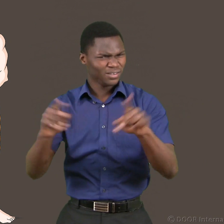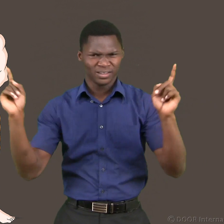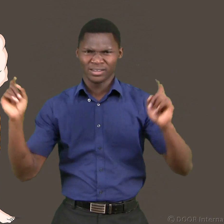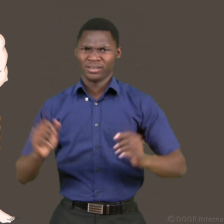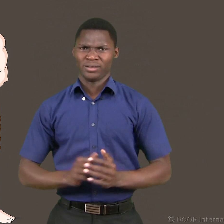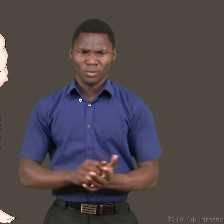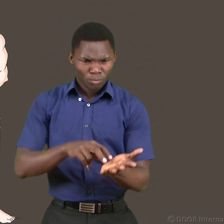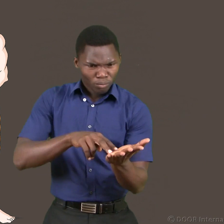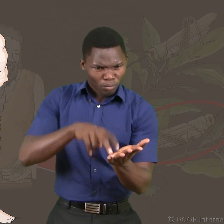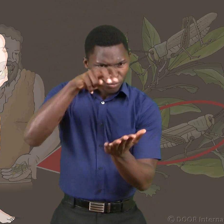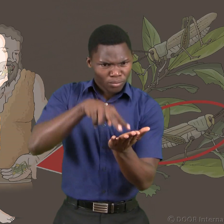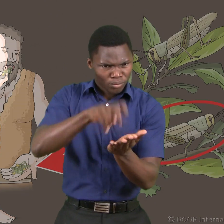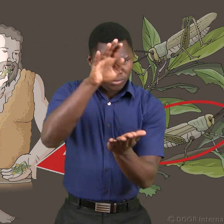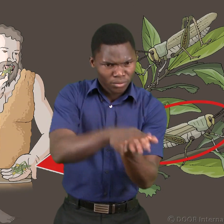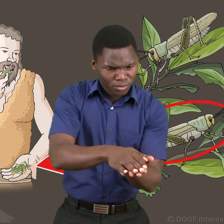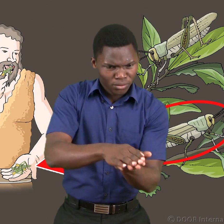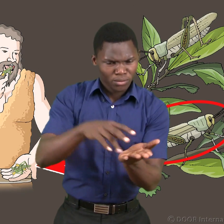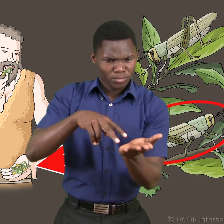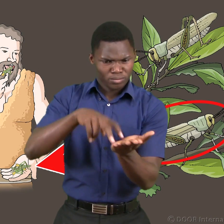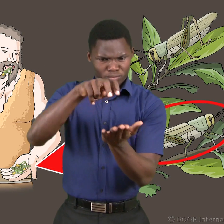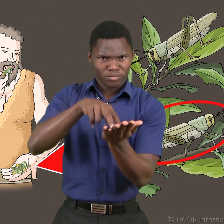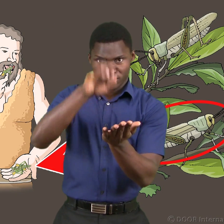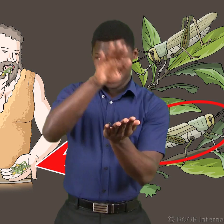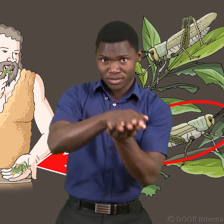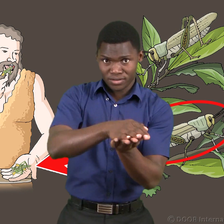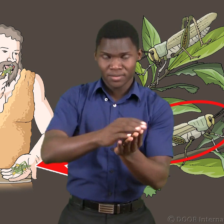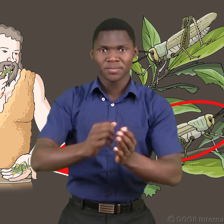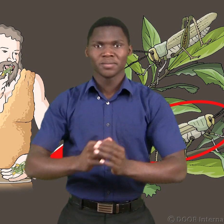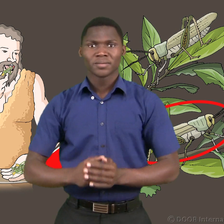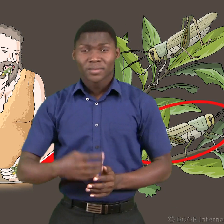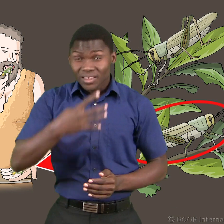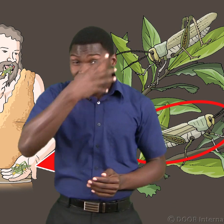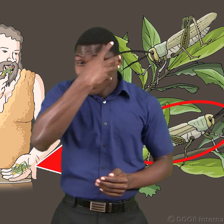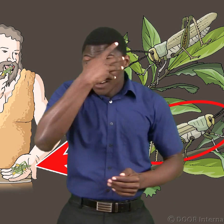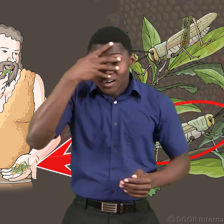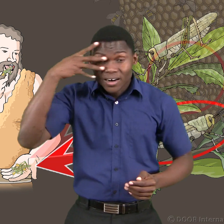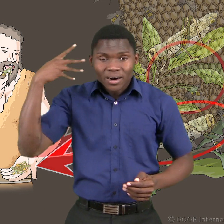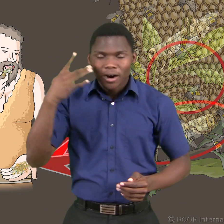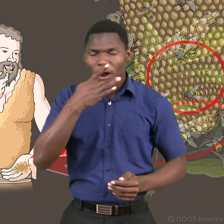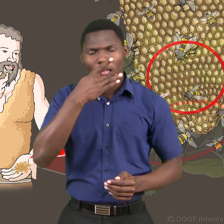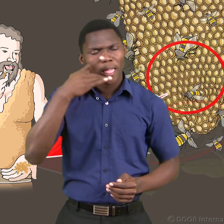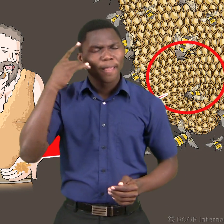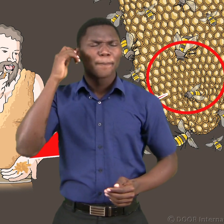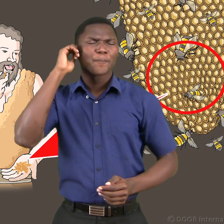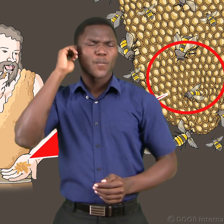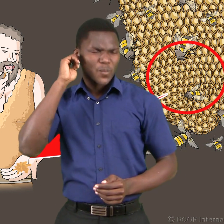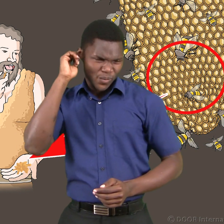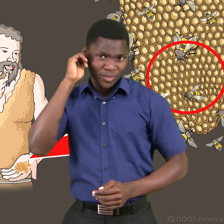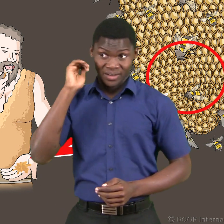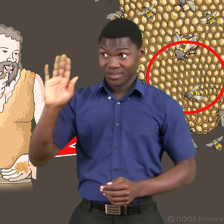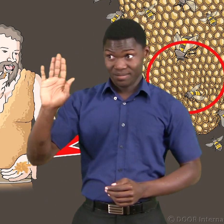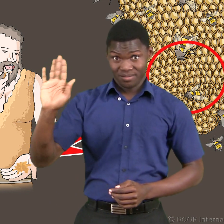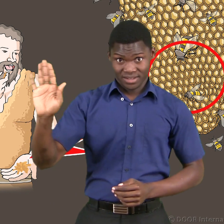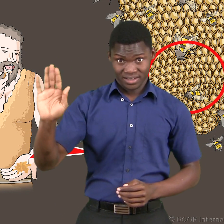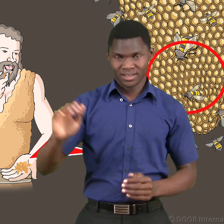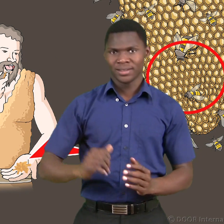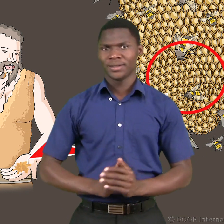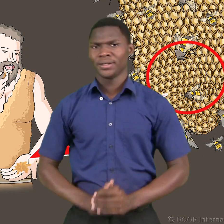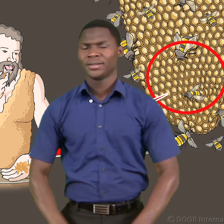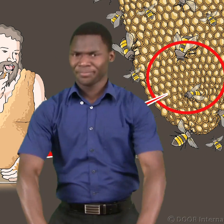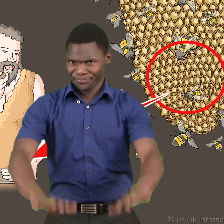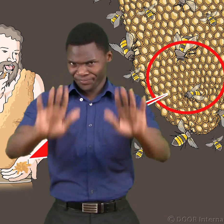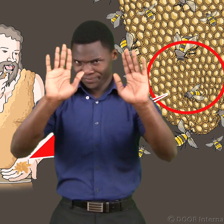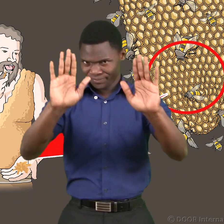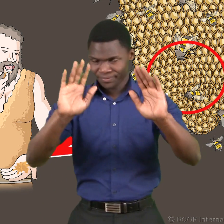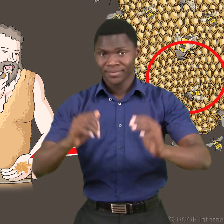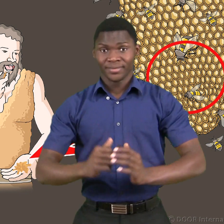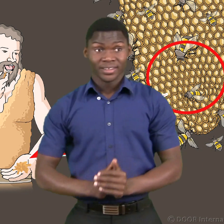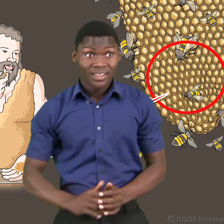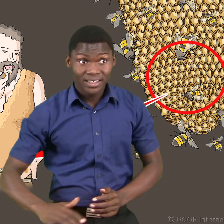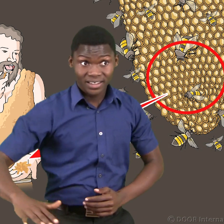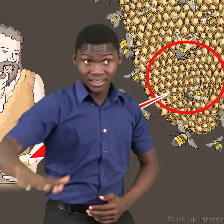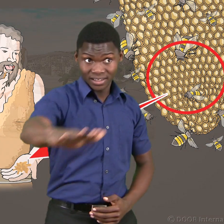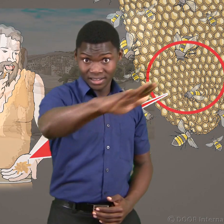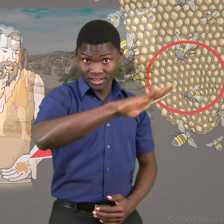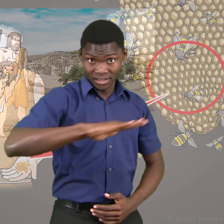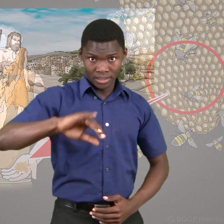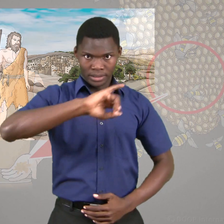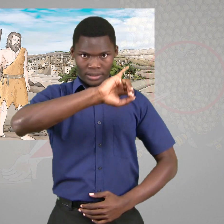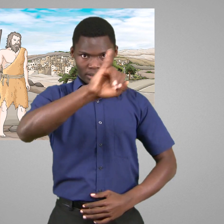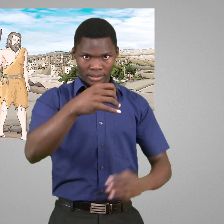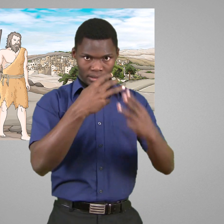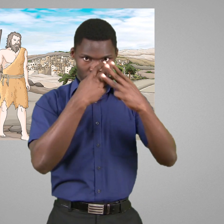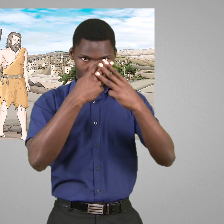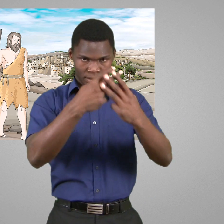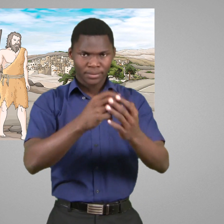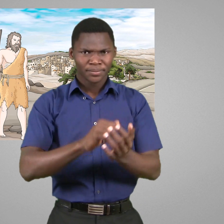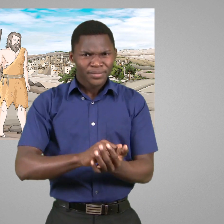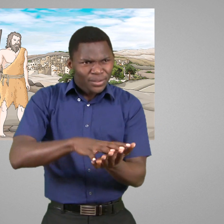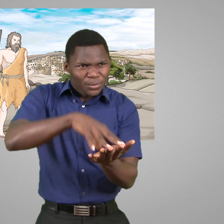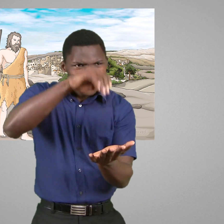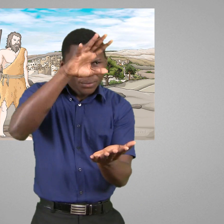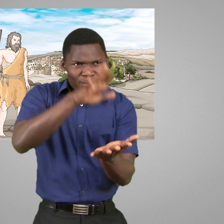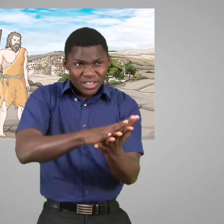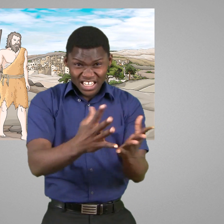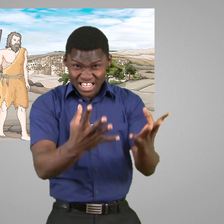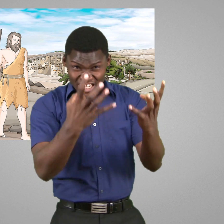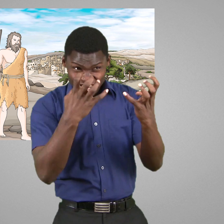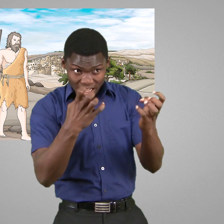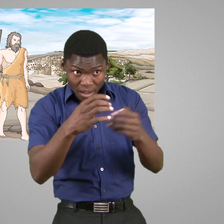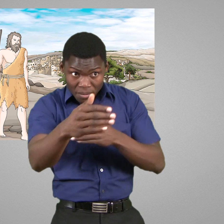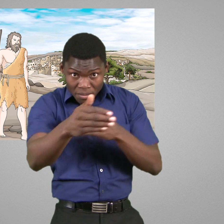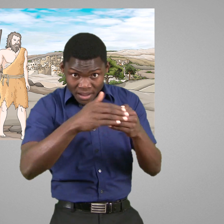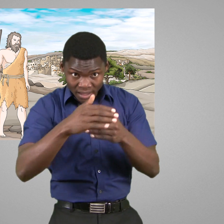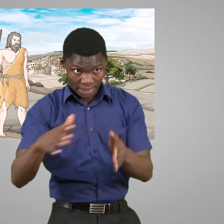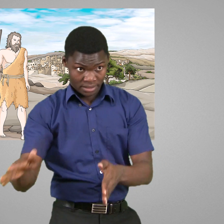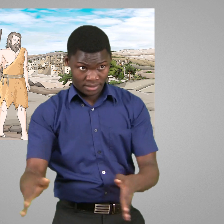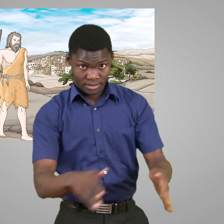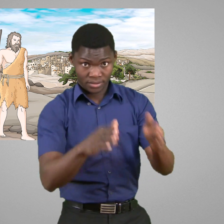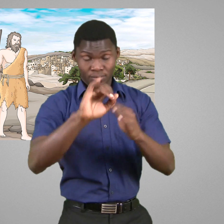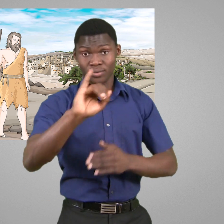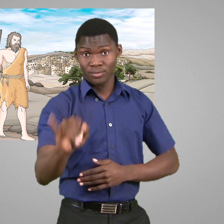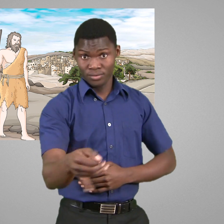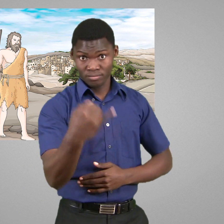His food was locusts and wild honey.